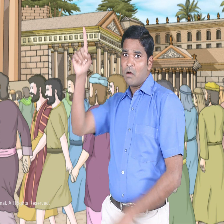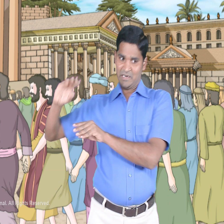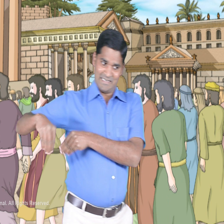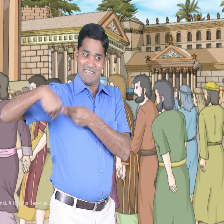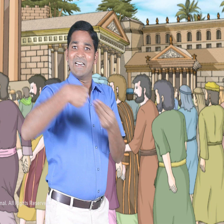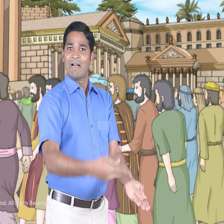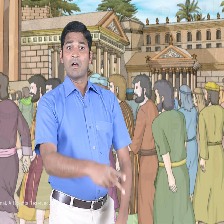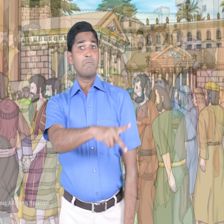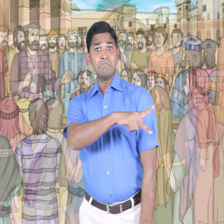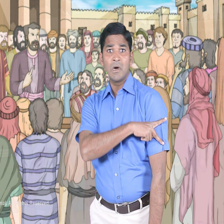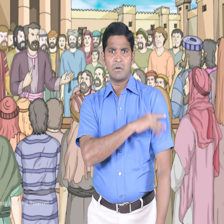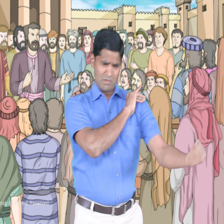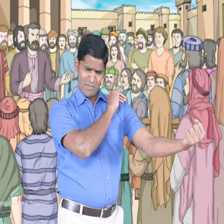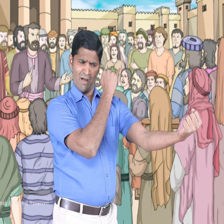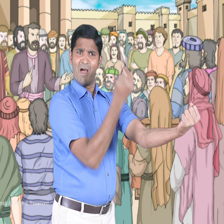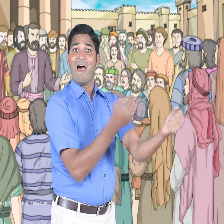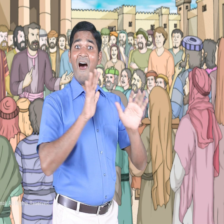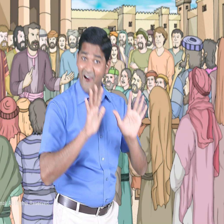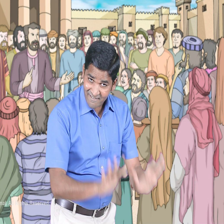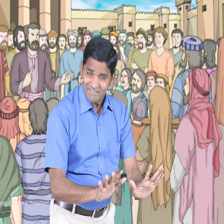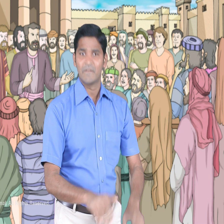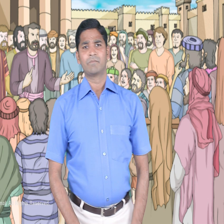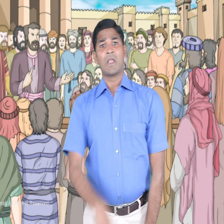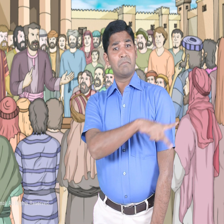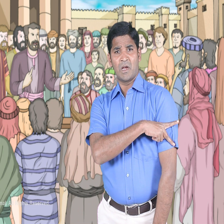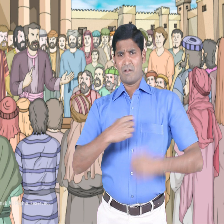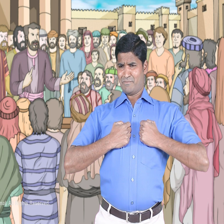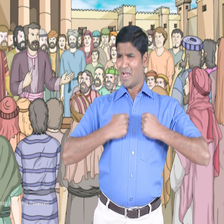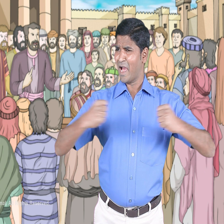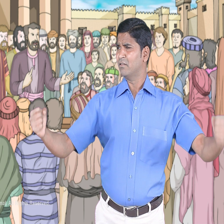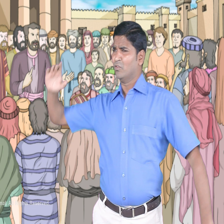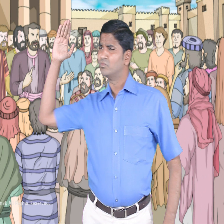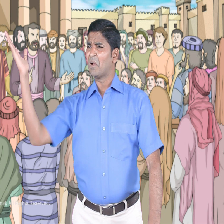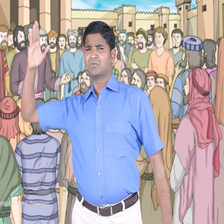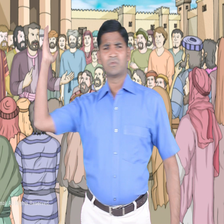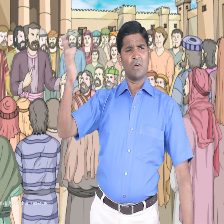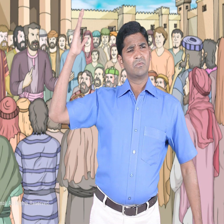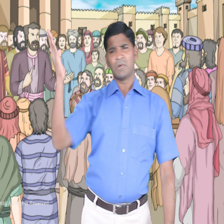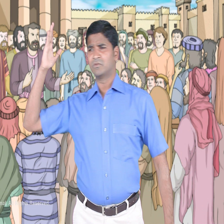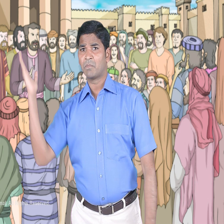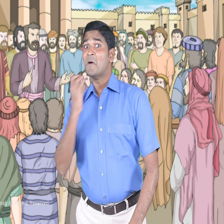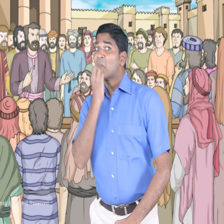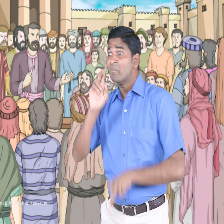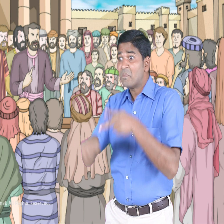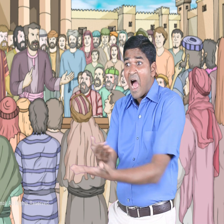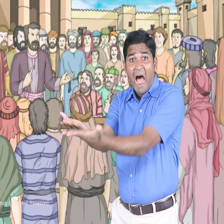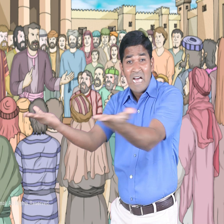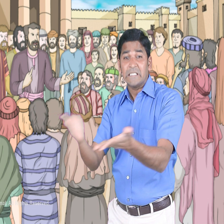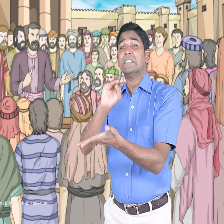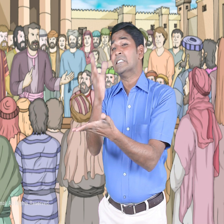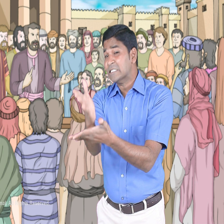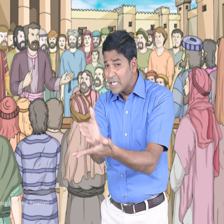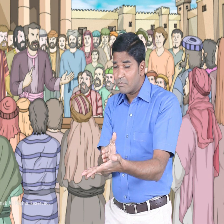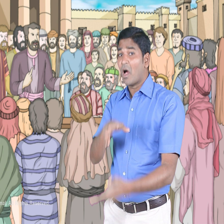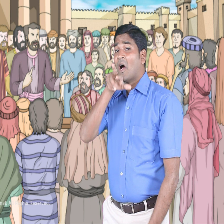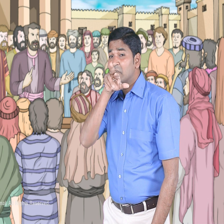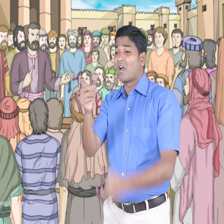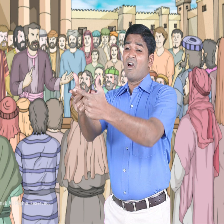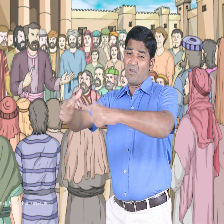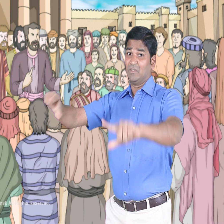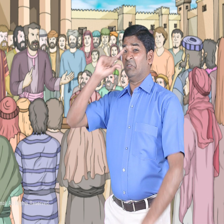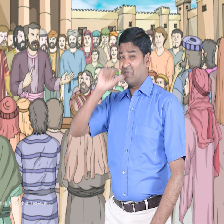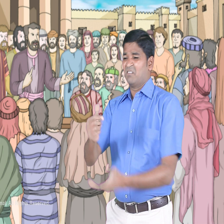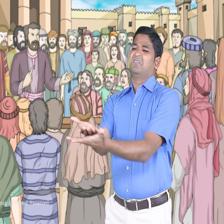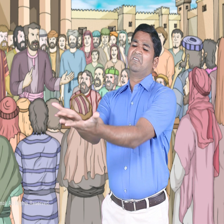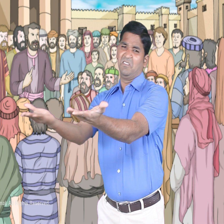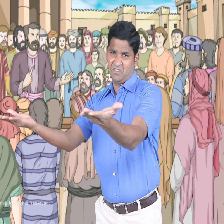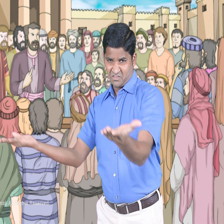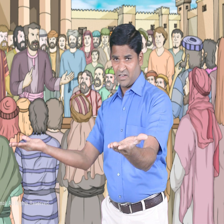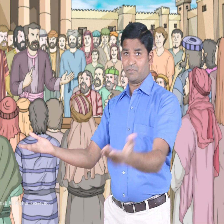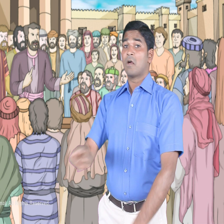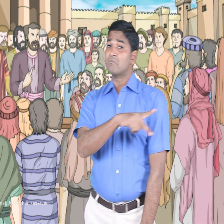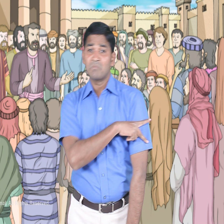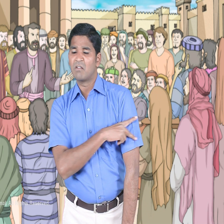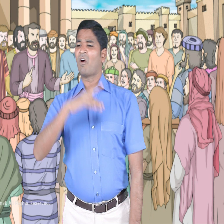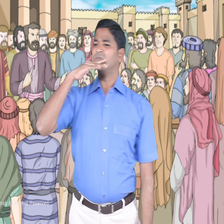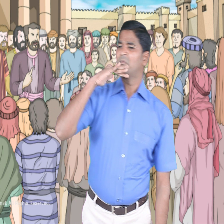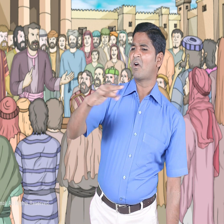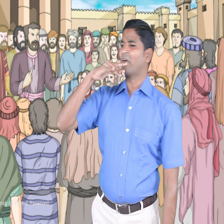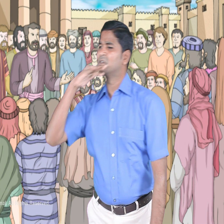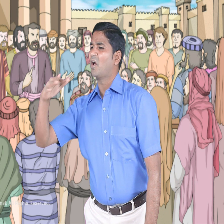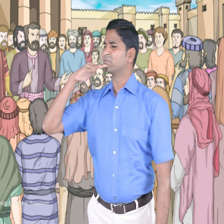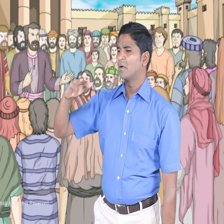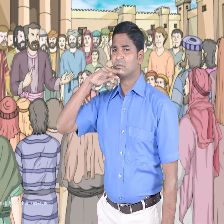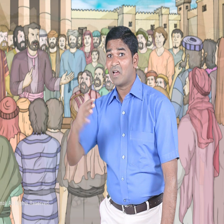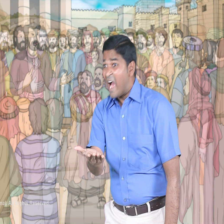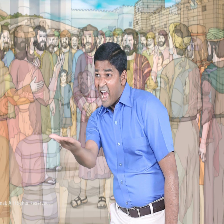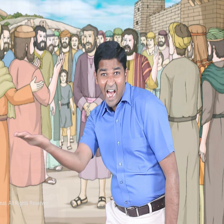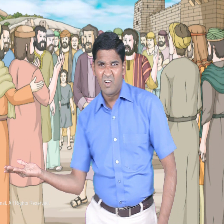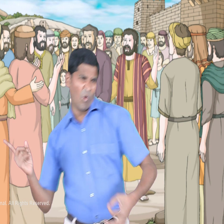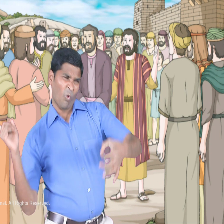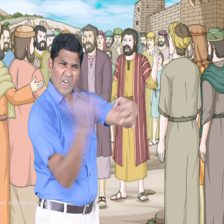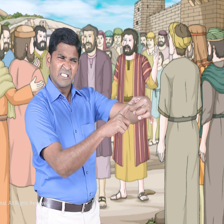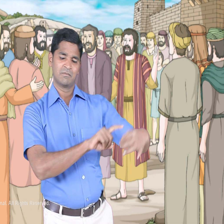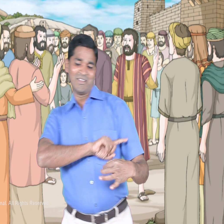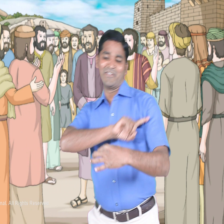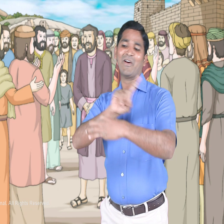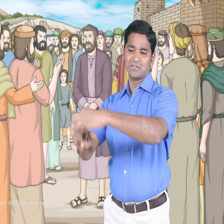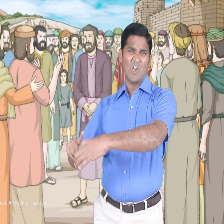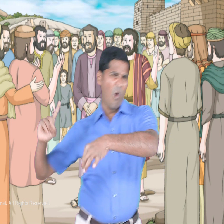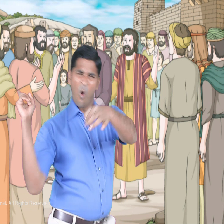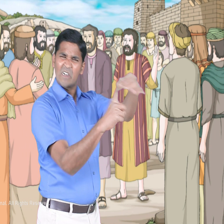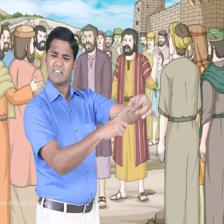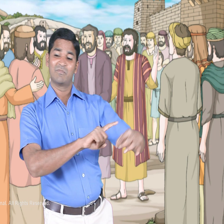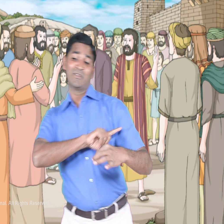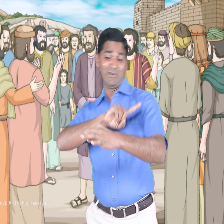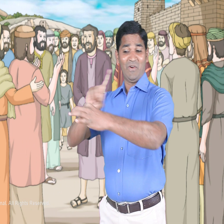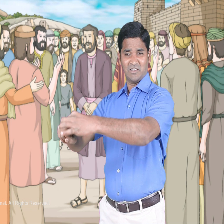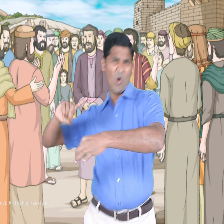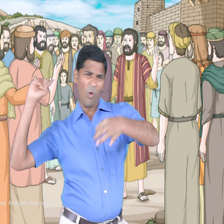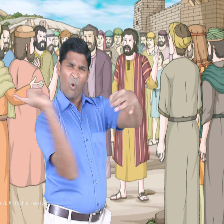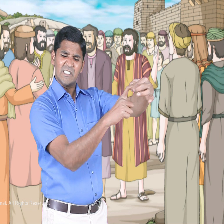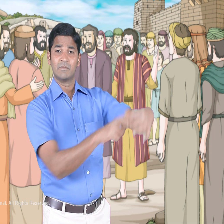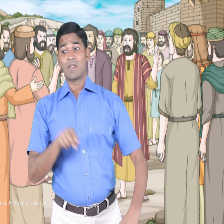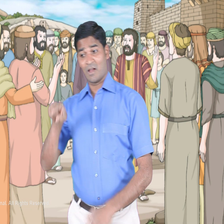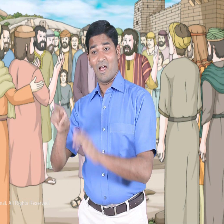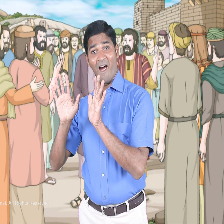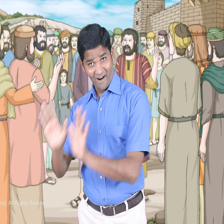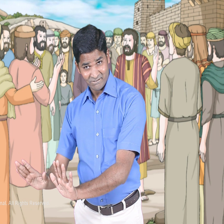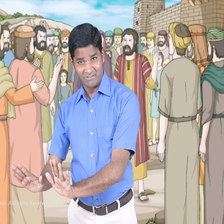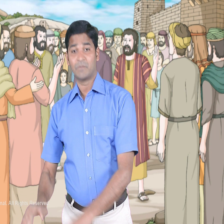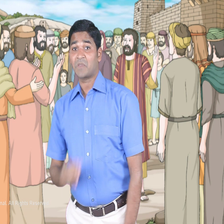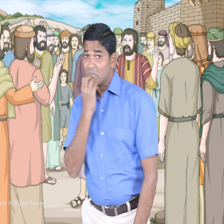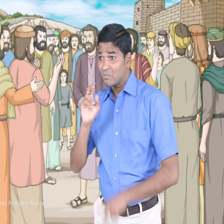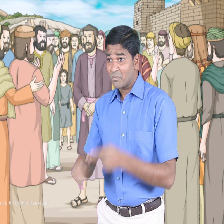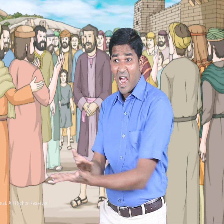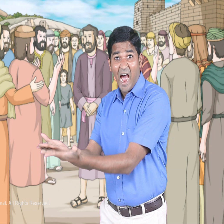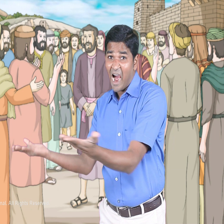He talked and debated with the Grecian Jews, but they tried to kill him.